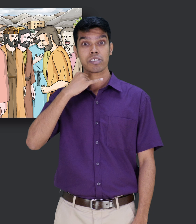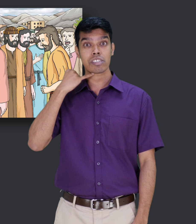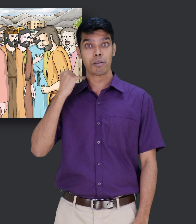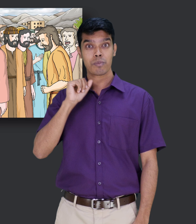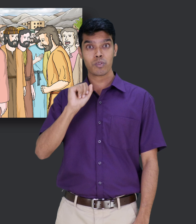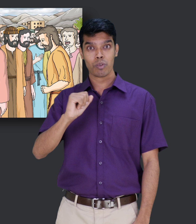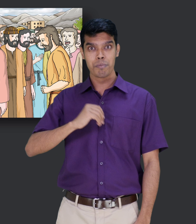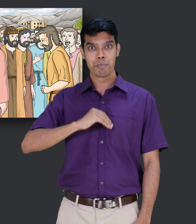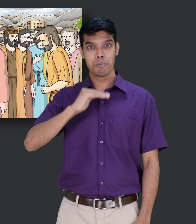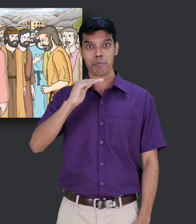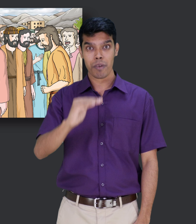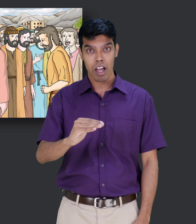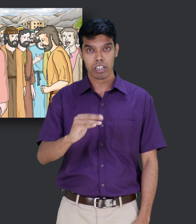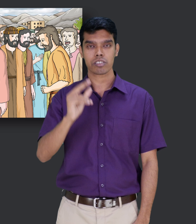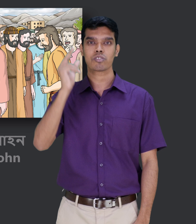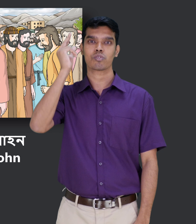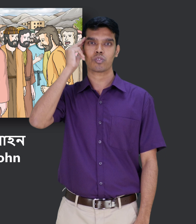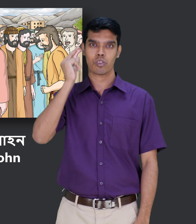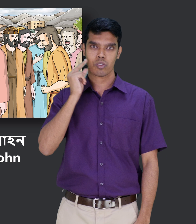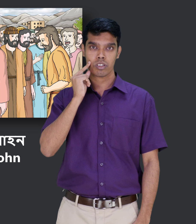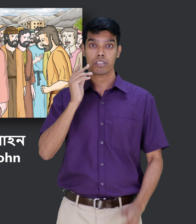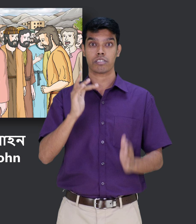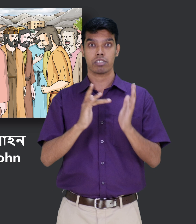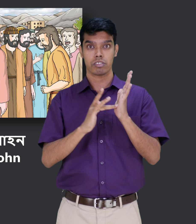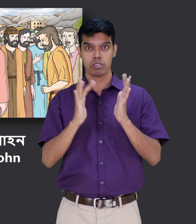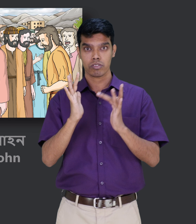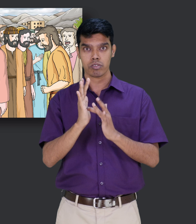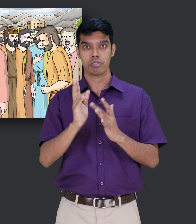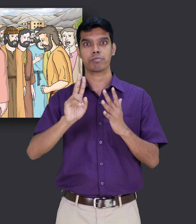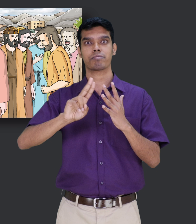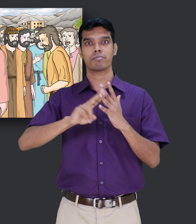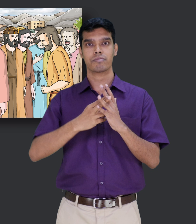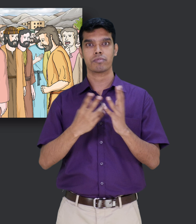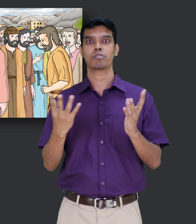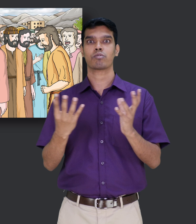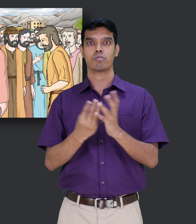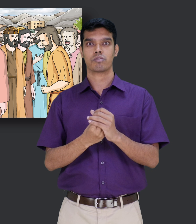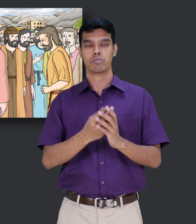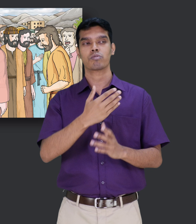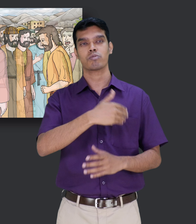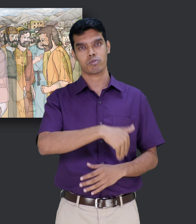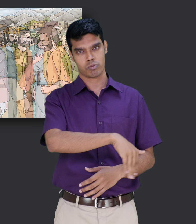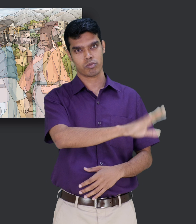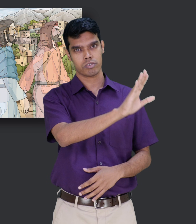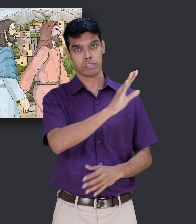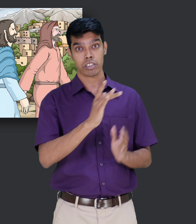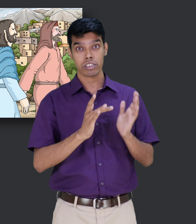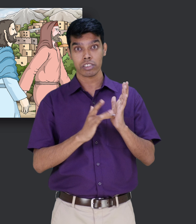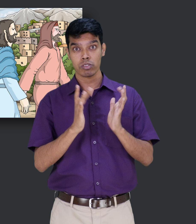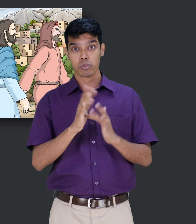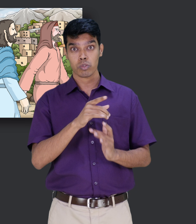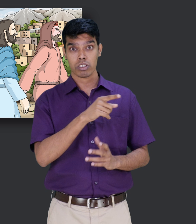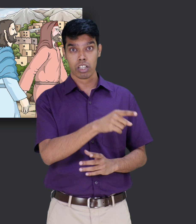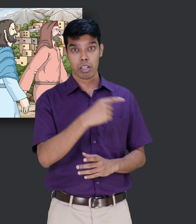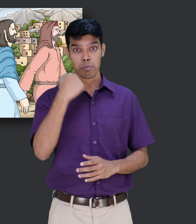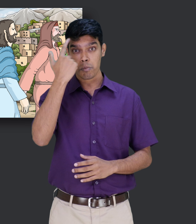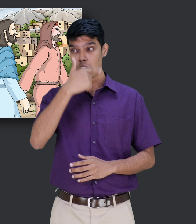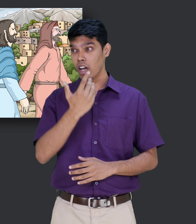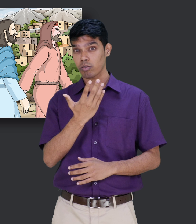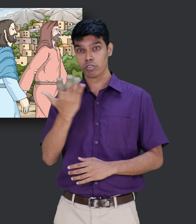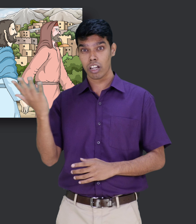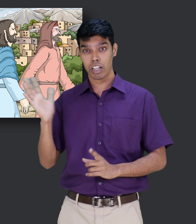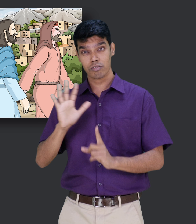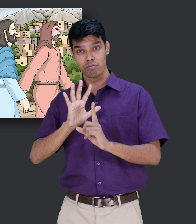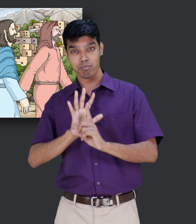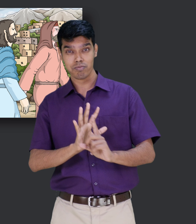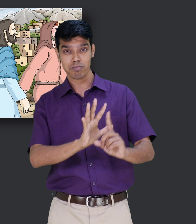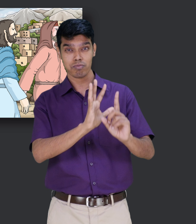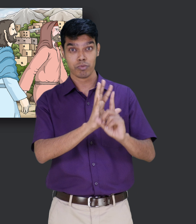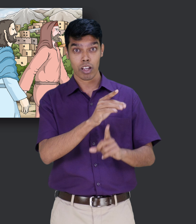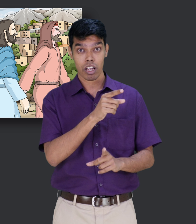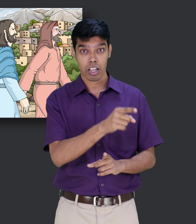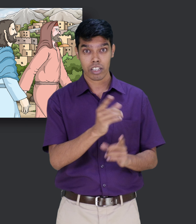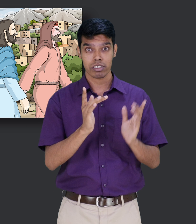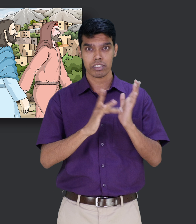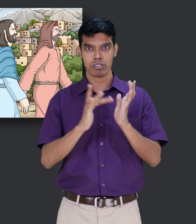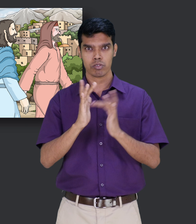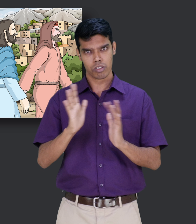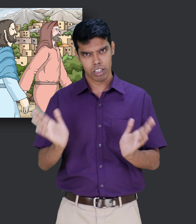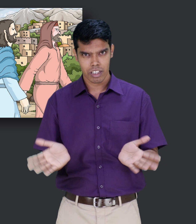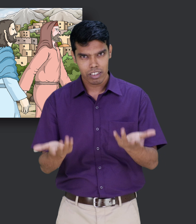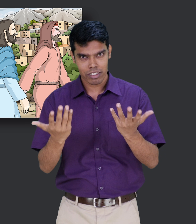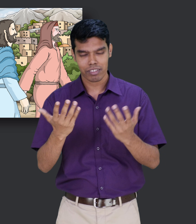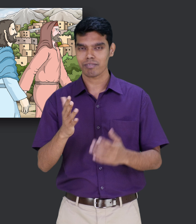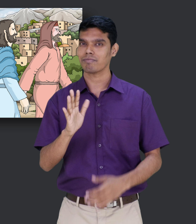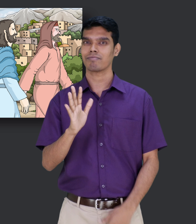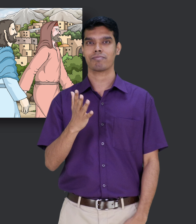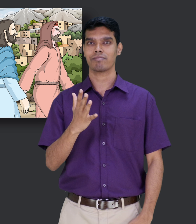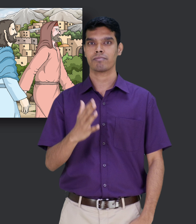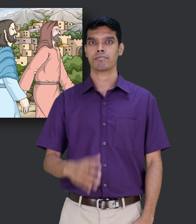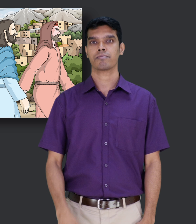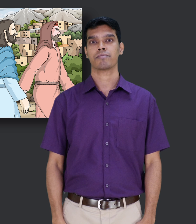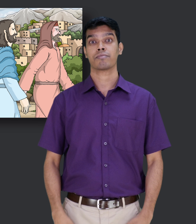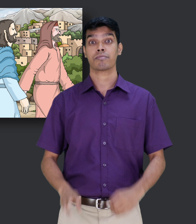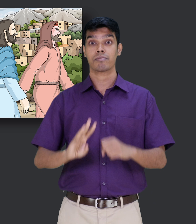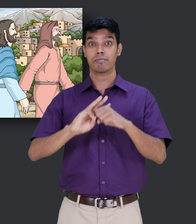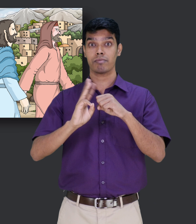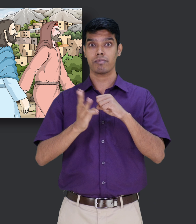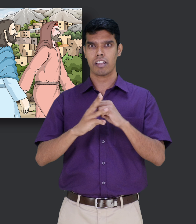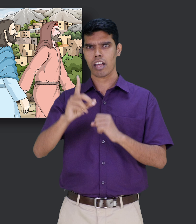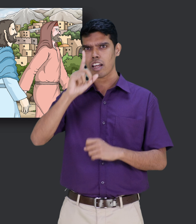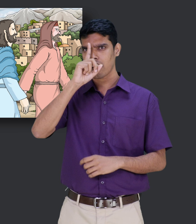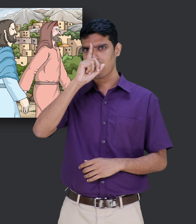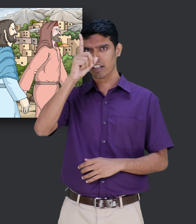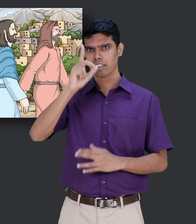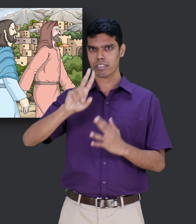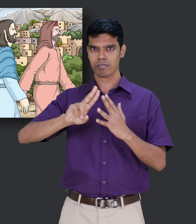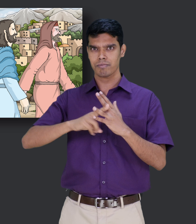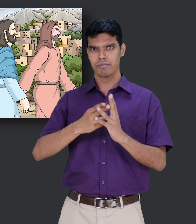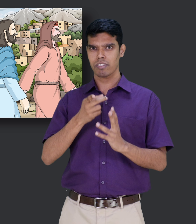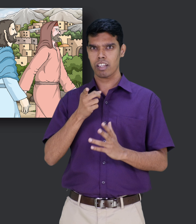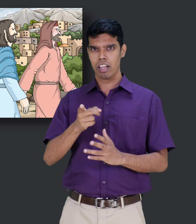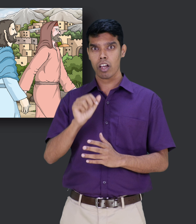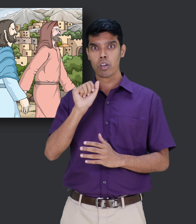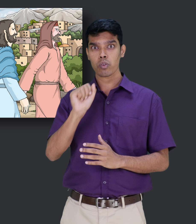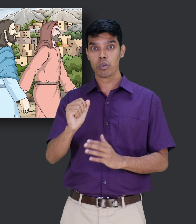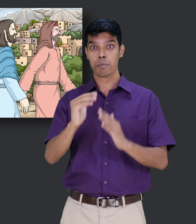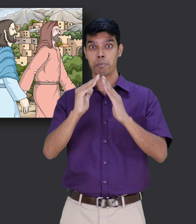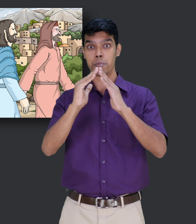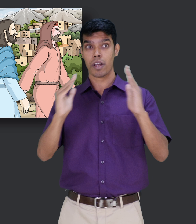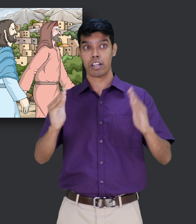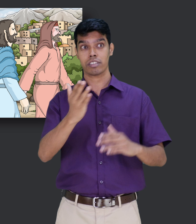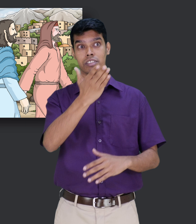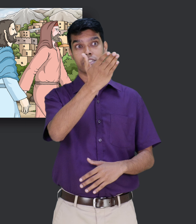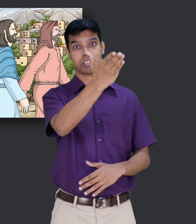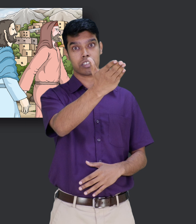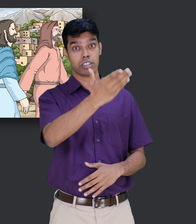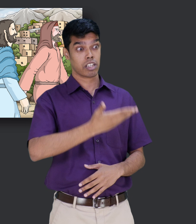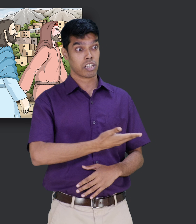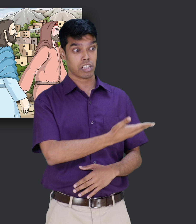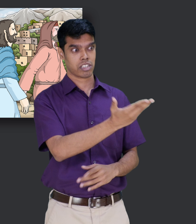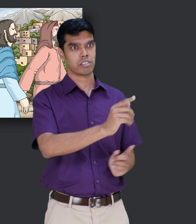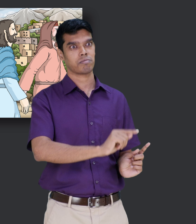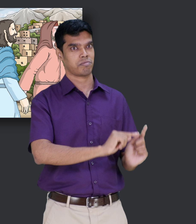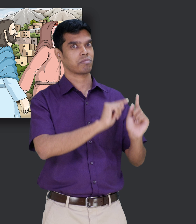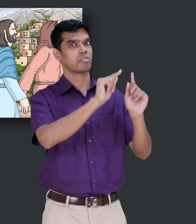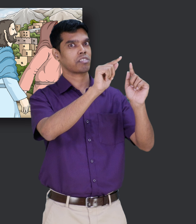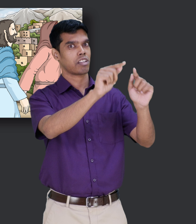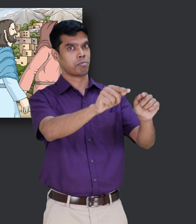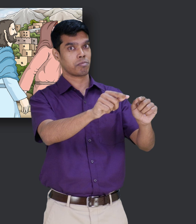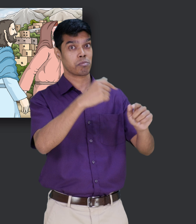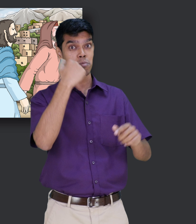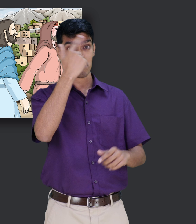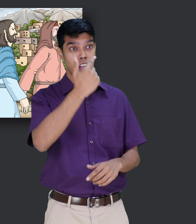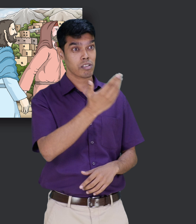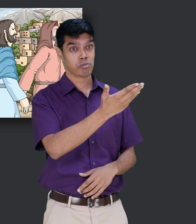And He did not allow anyone to accompany Him except Peter, James, and John the brother of James.